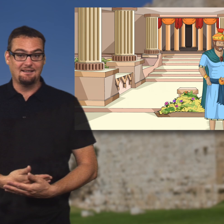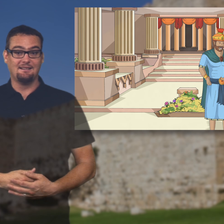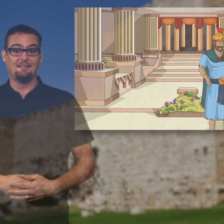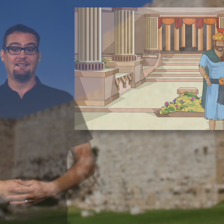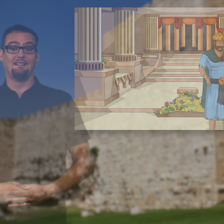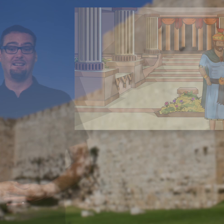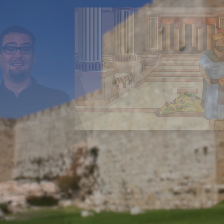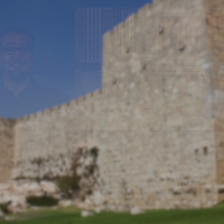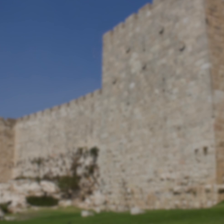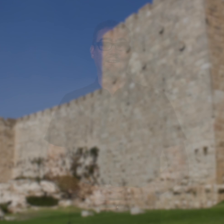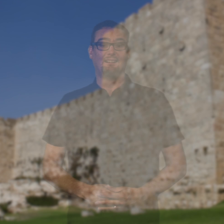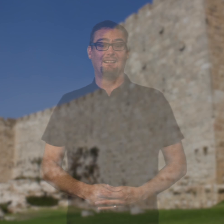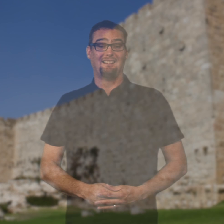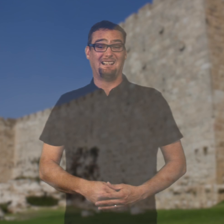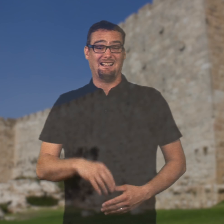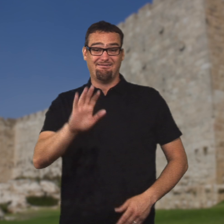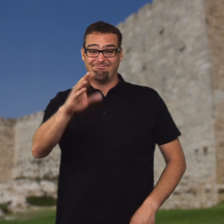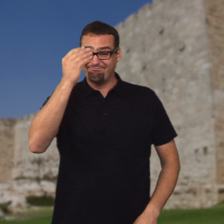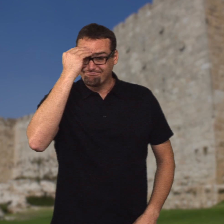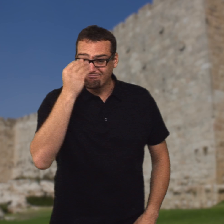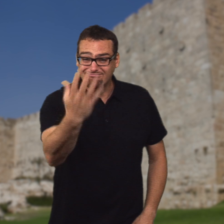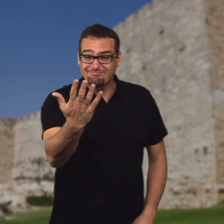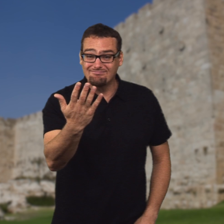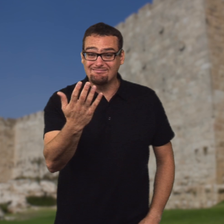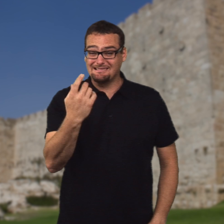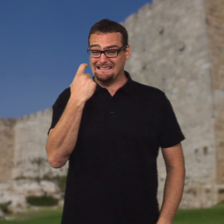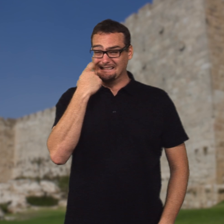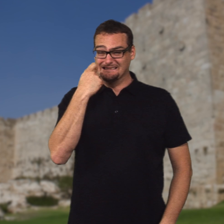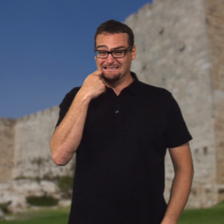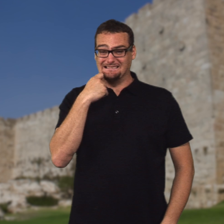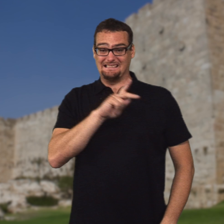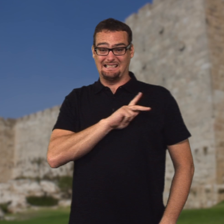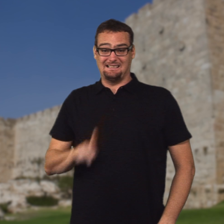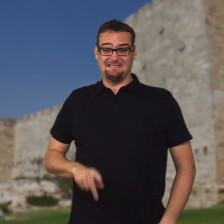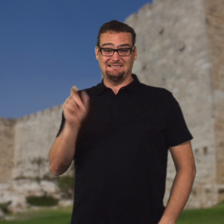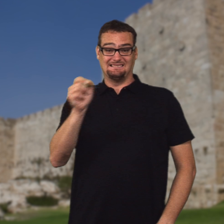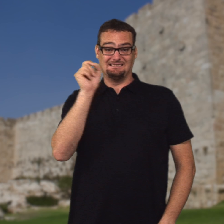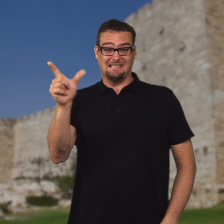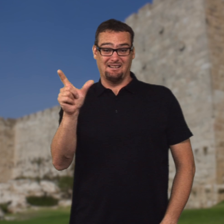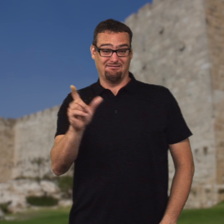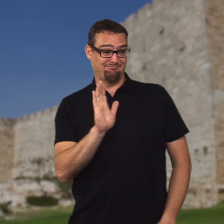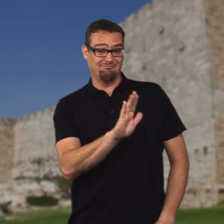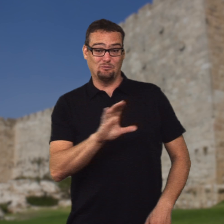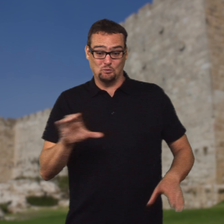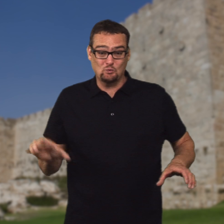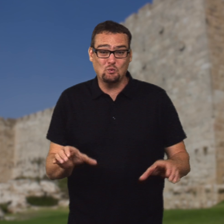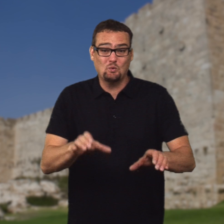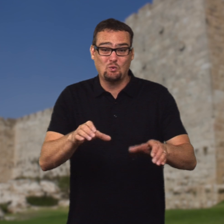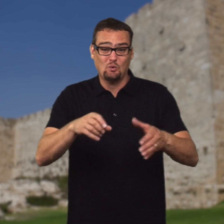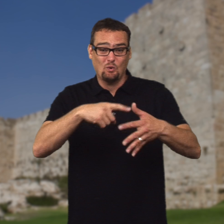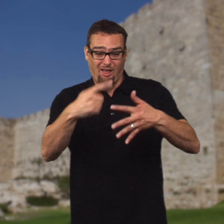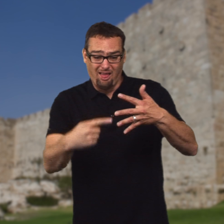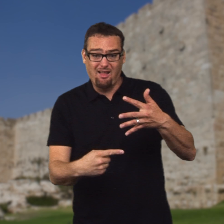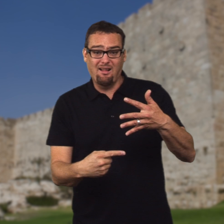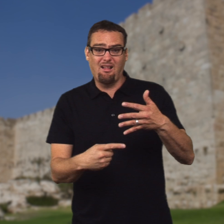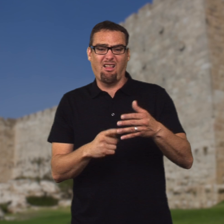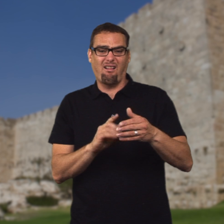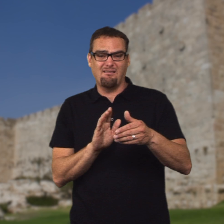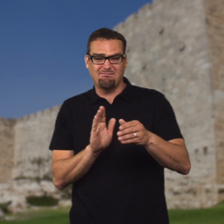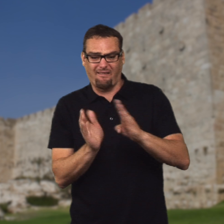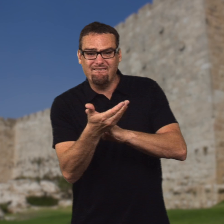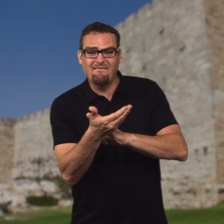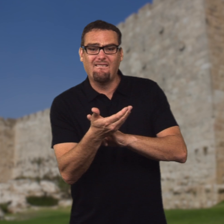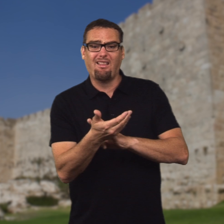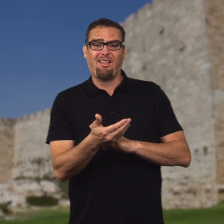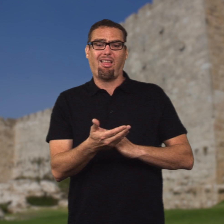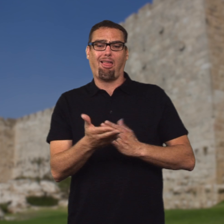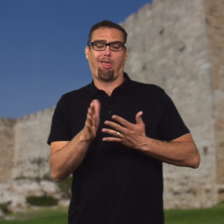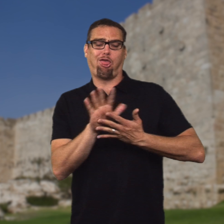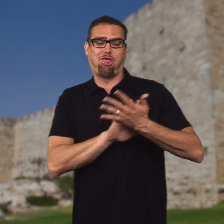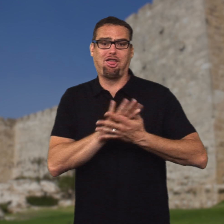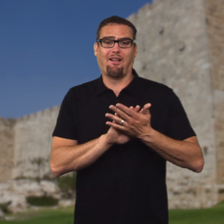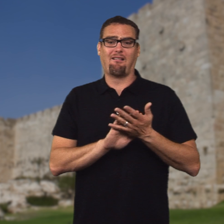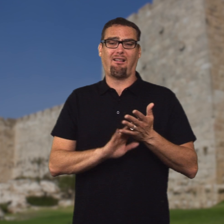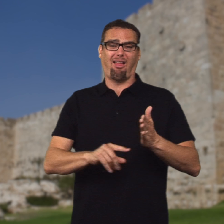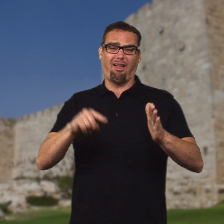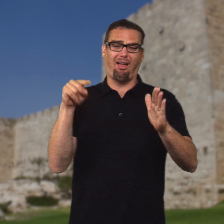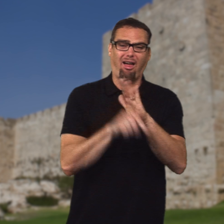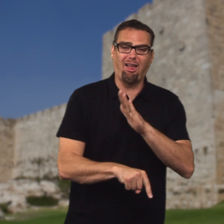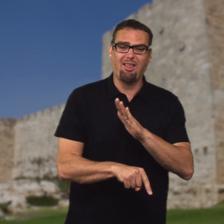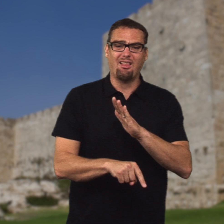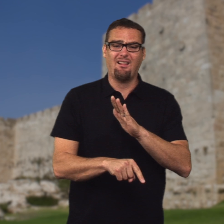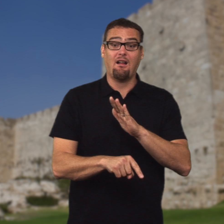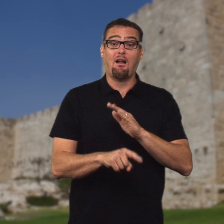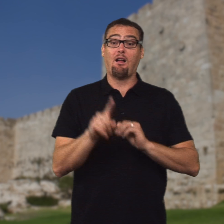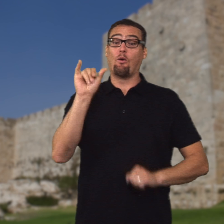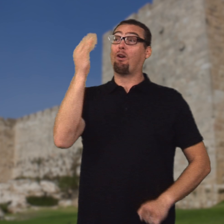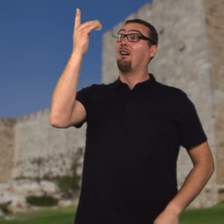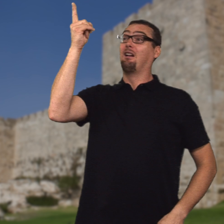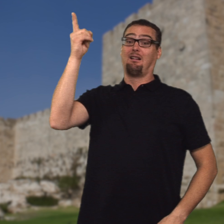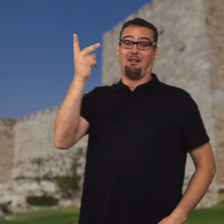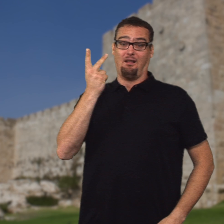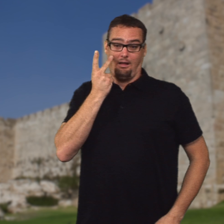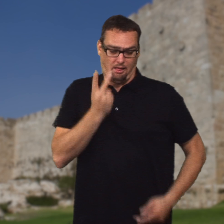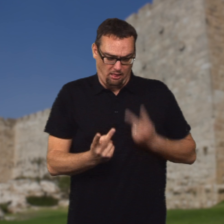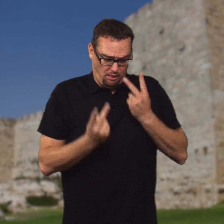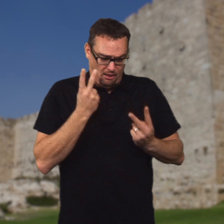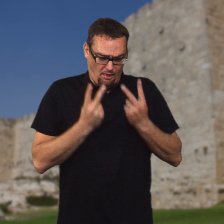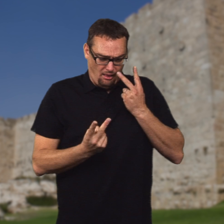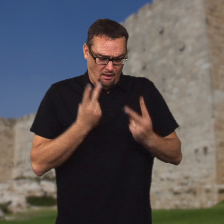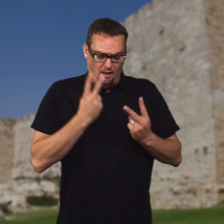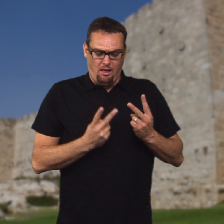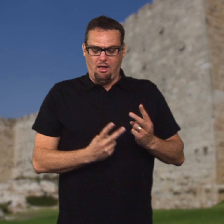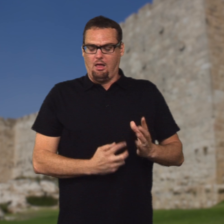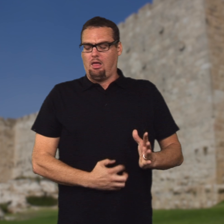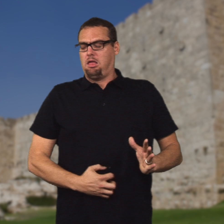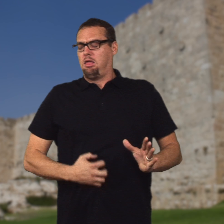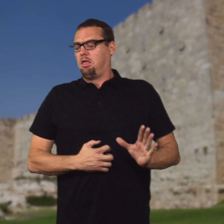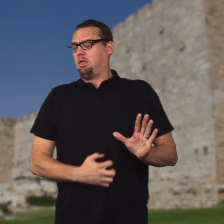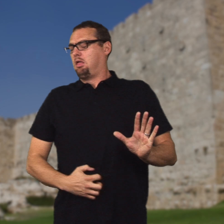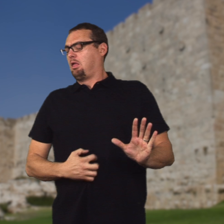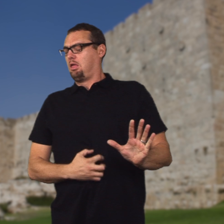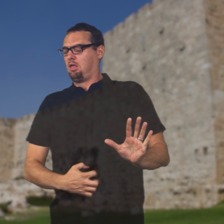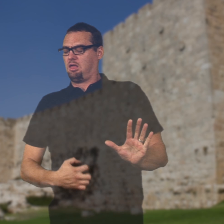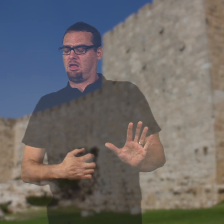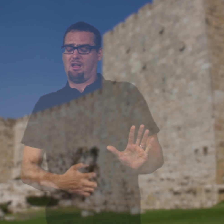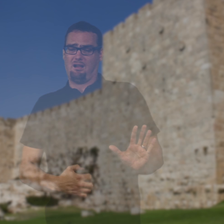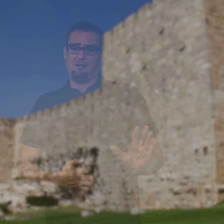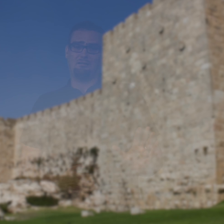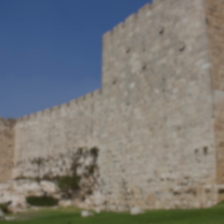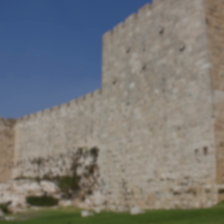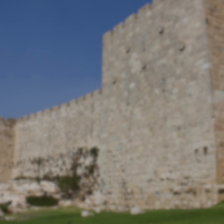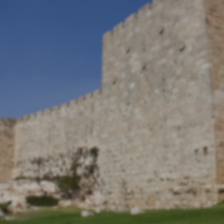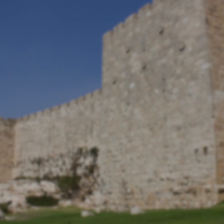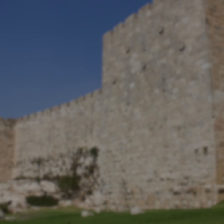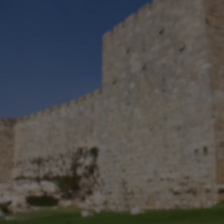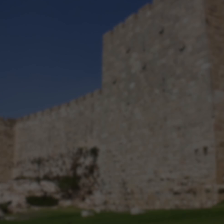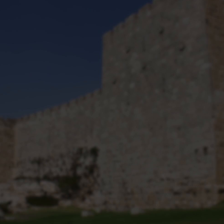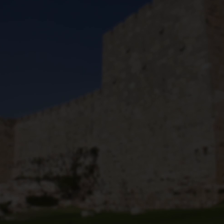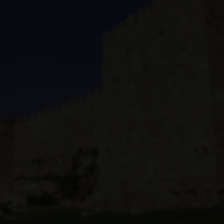But the thing that David had done was evil in the sight of the LORD.